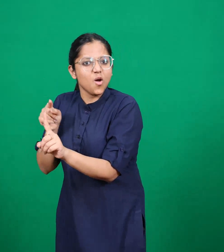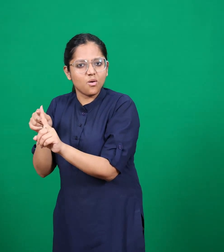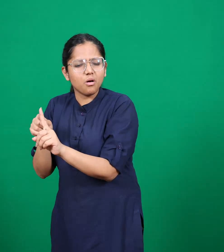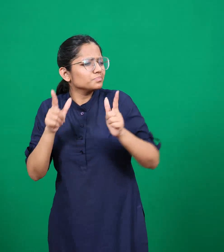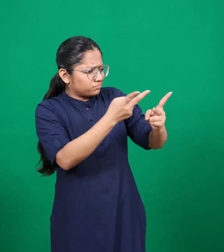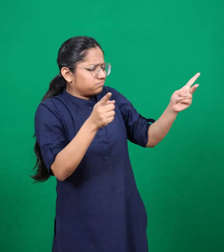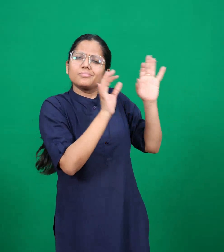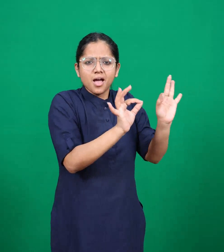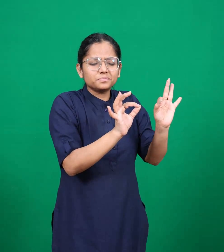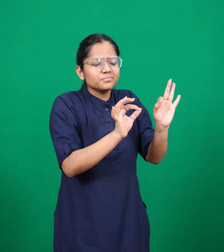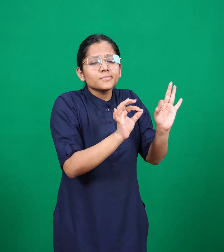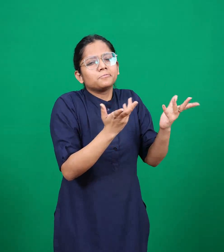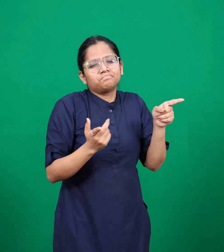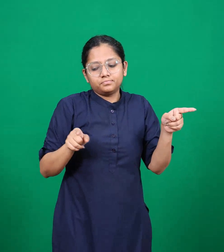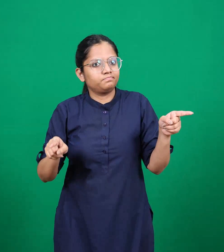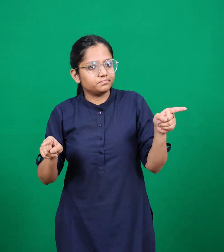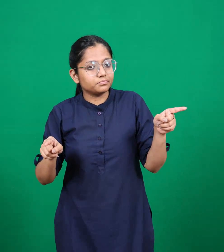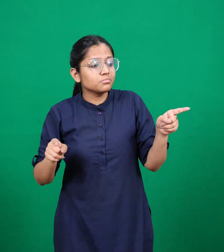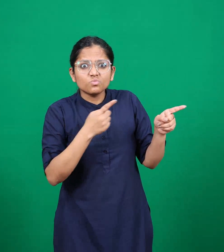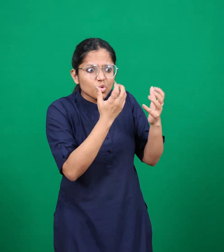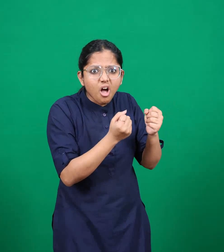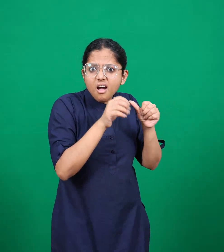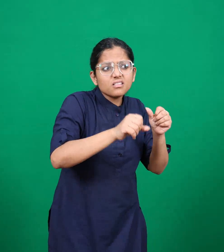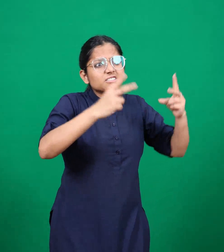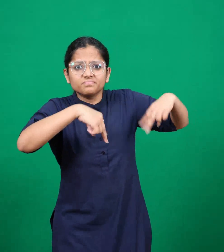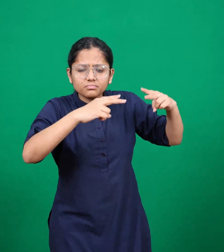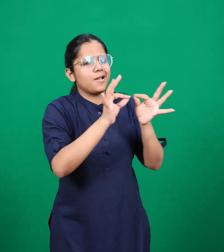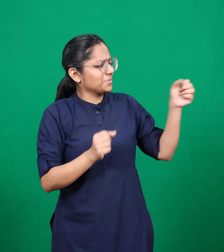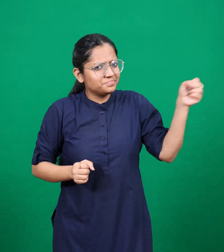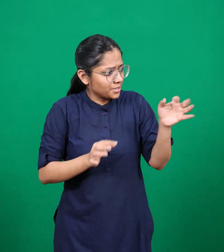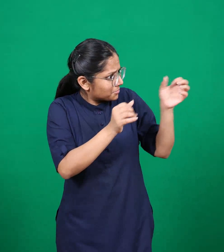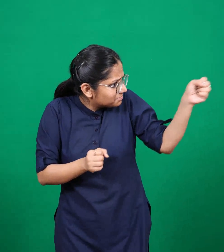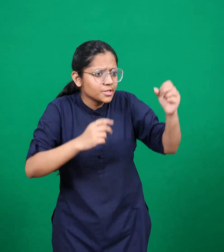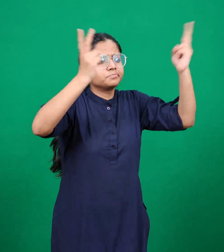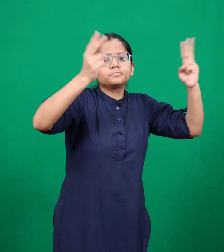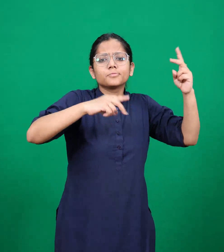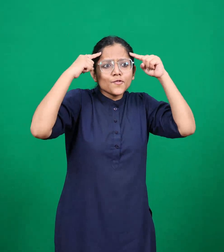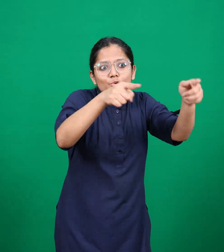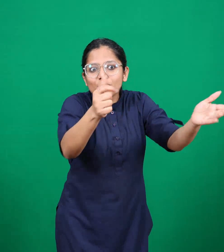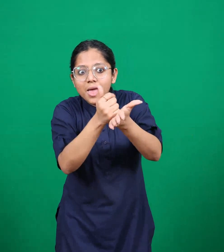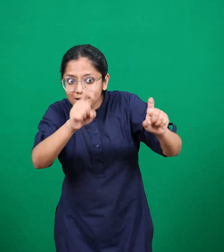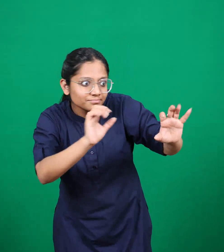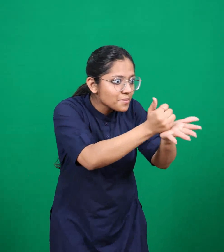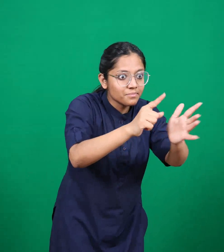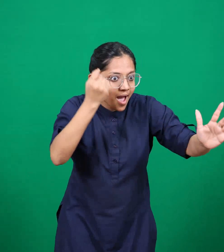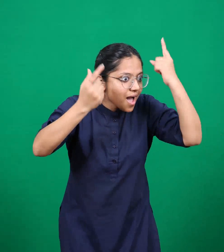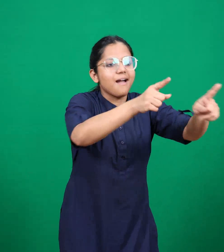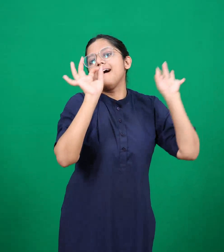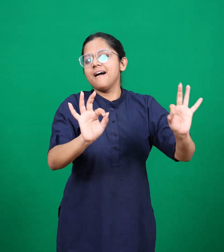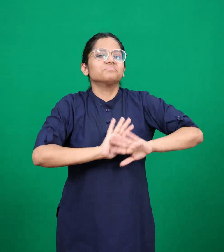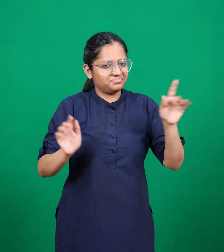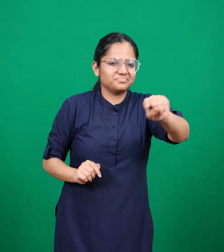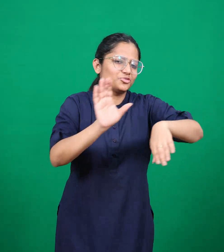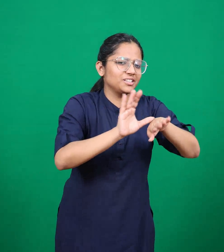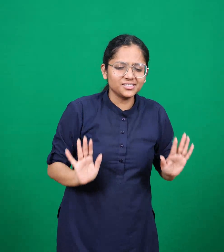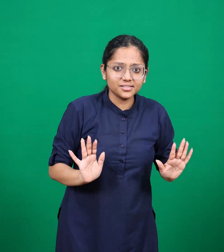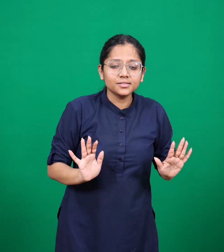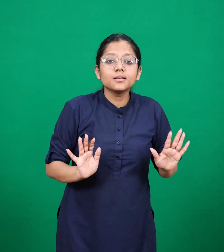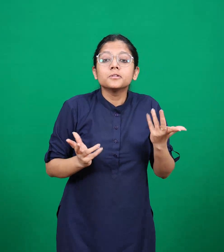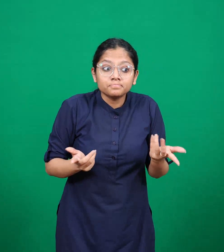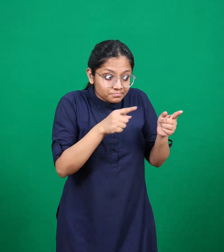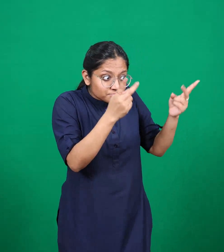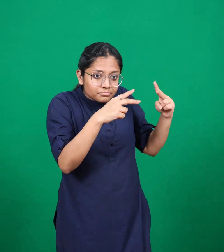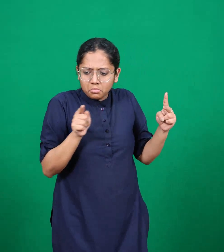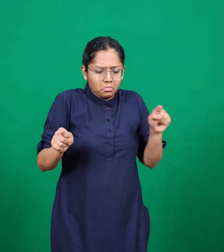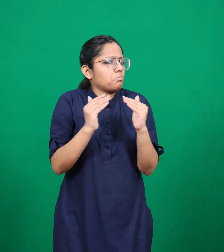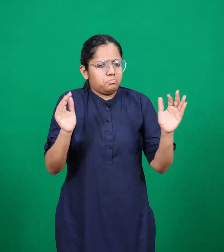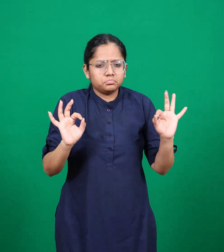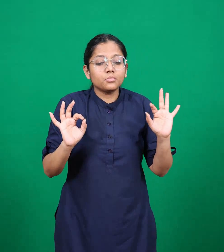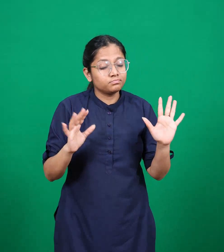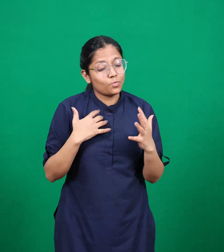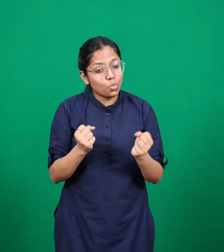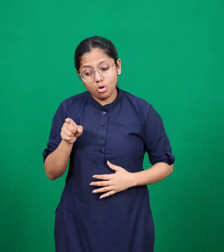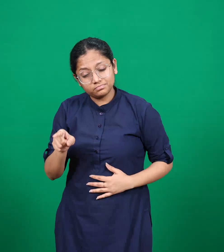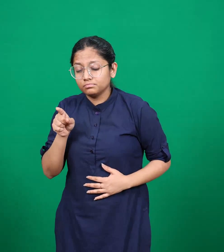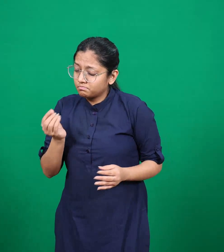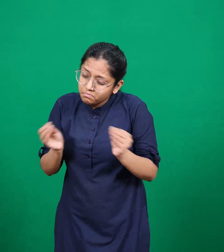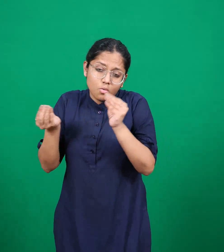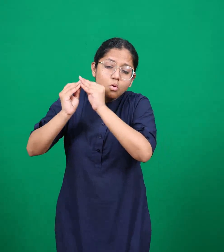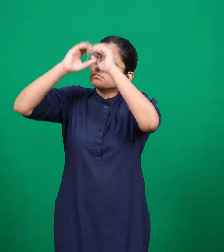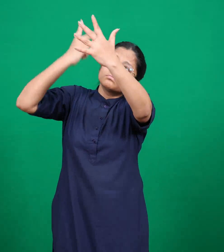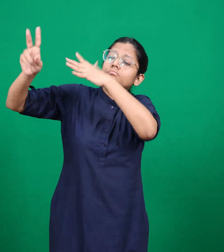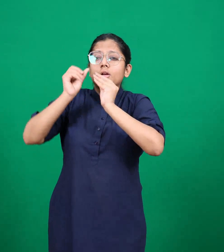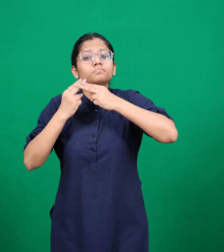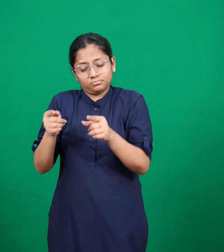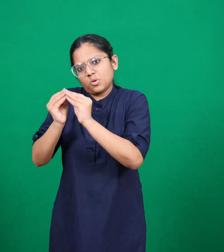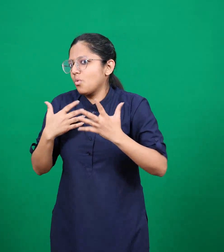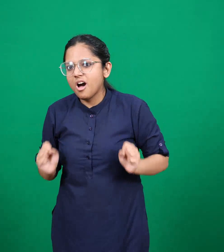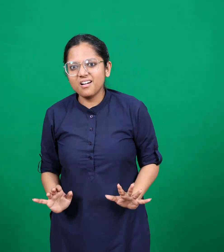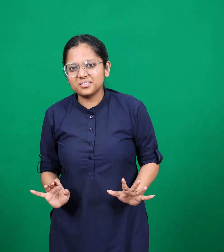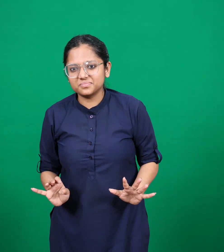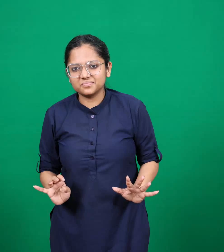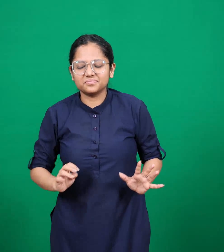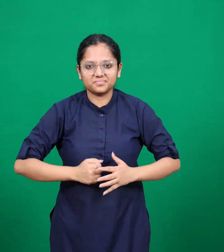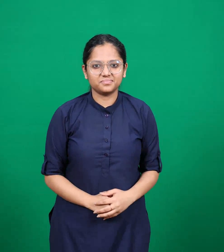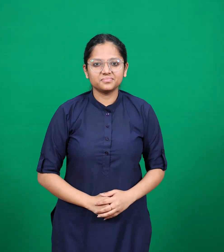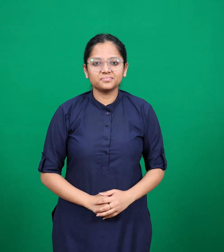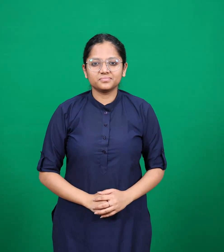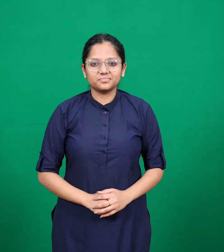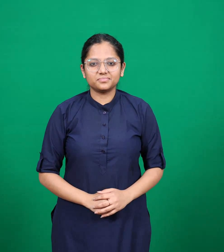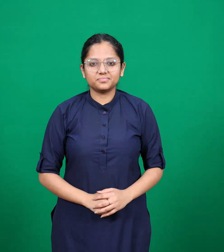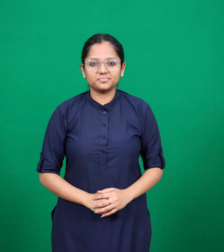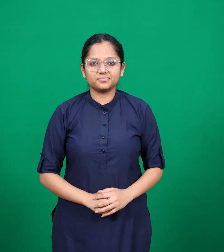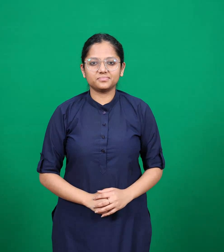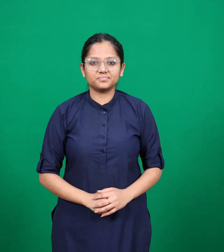He who prophesies is greater than one who speaks in tongues, unless he interprets so that the church may be edified.